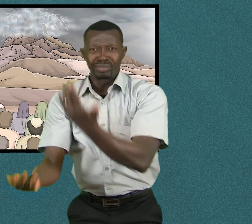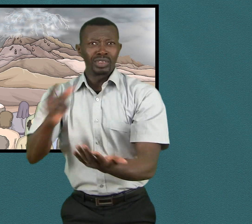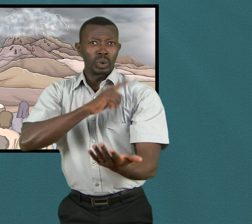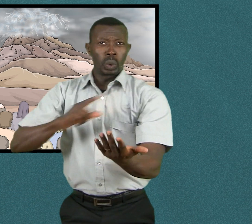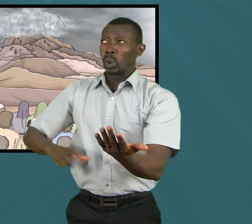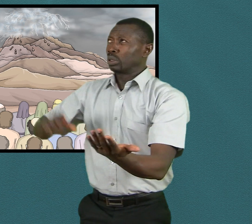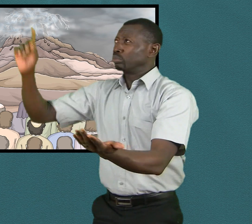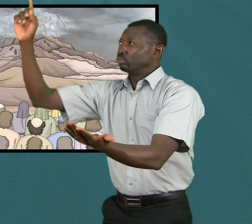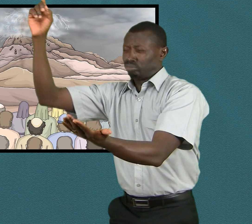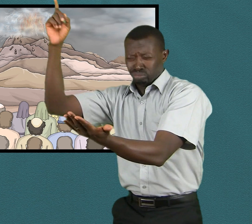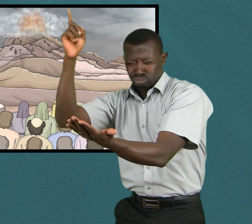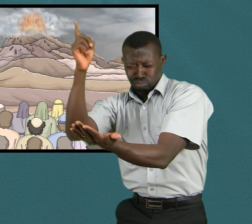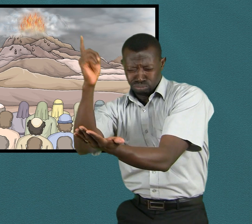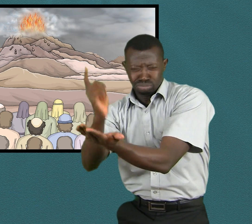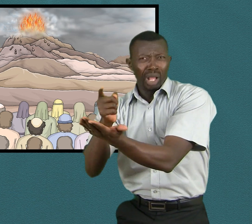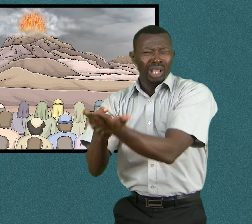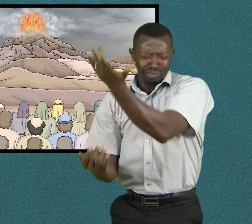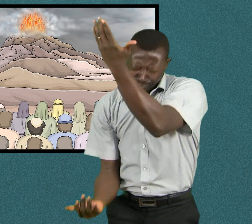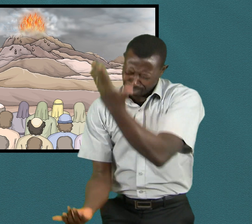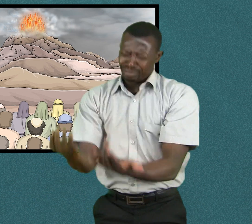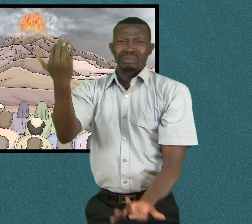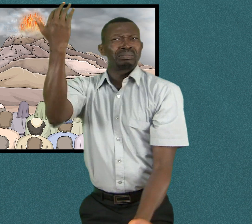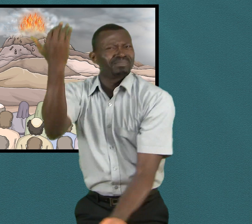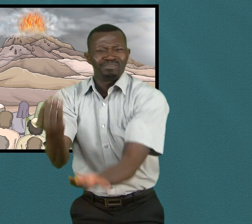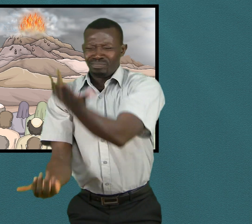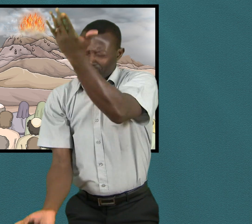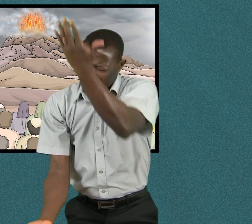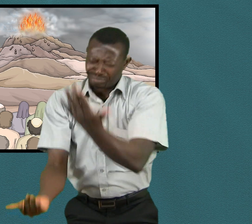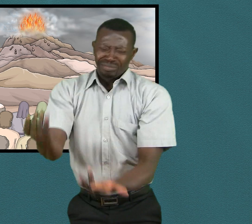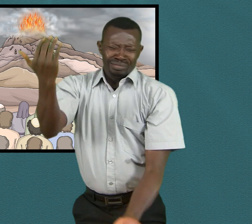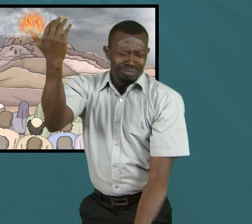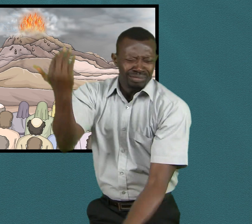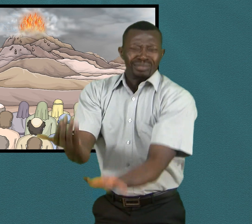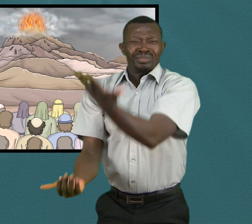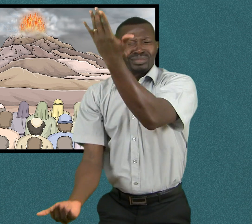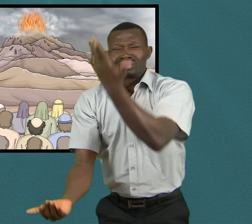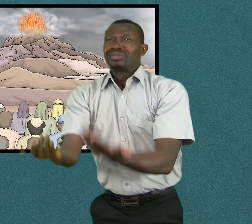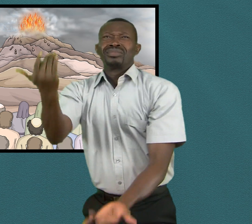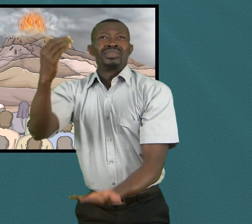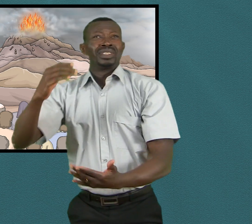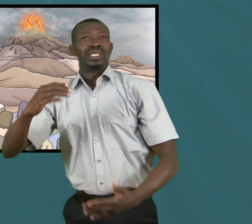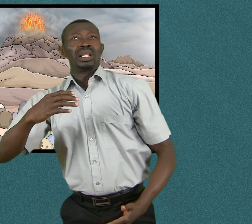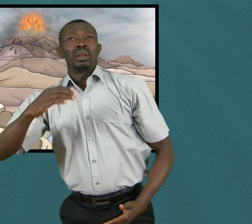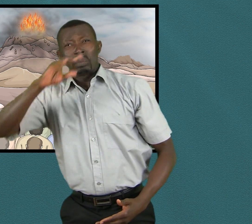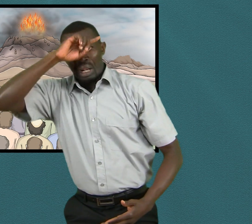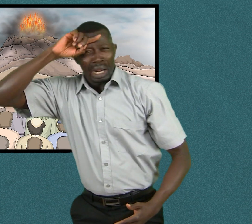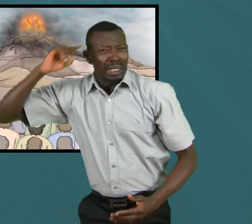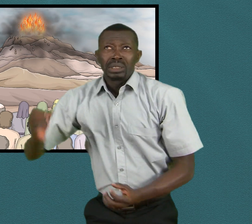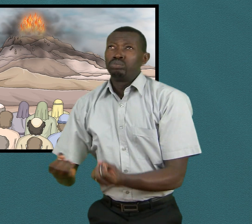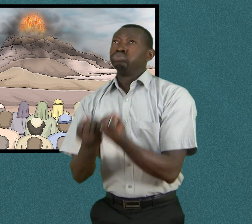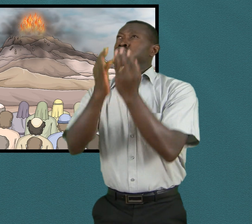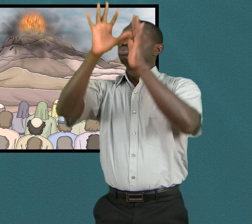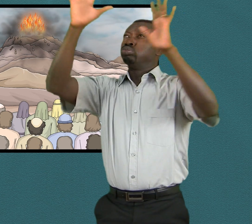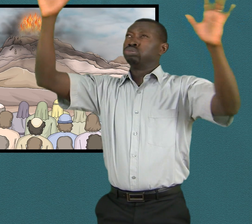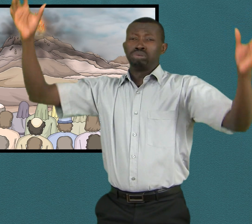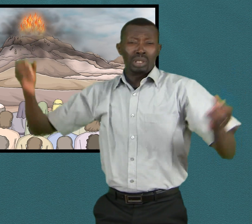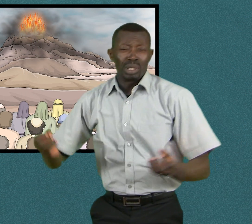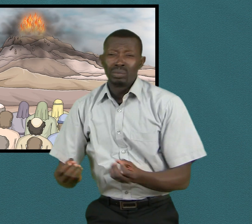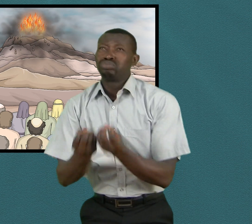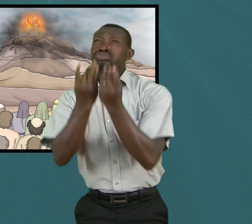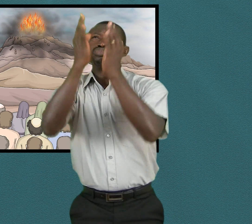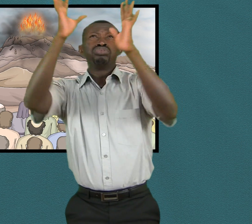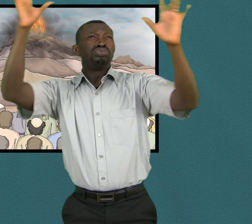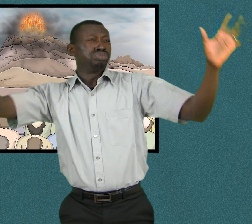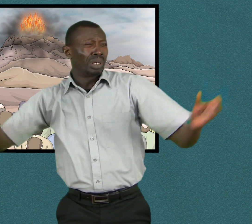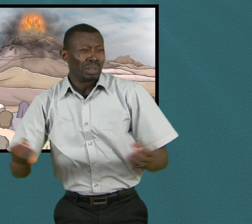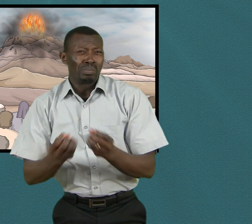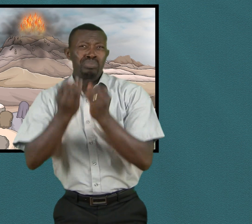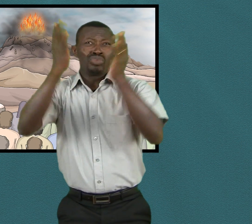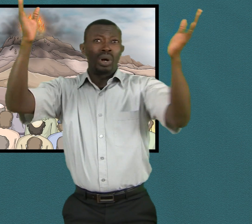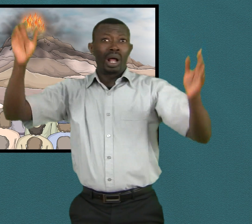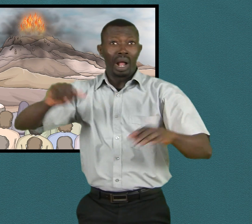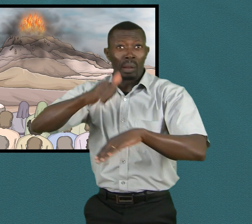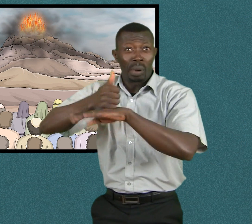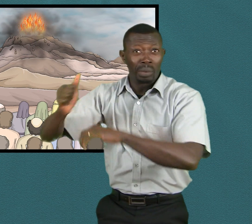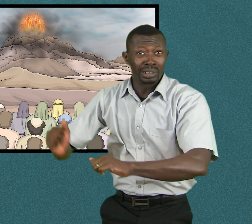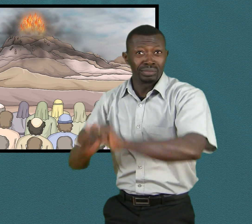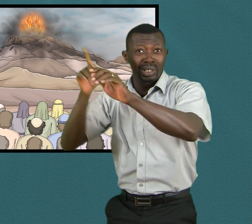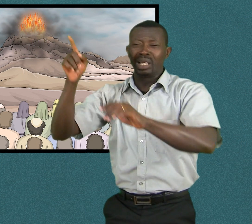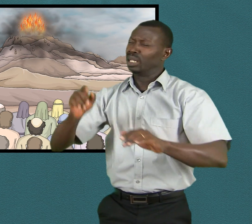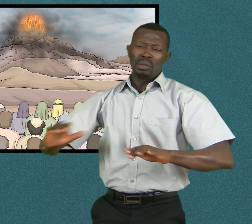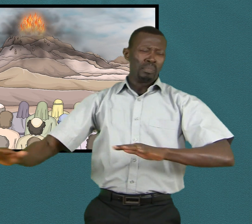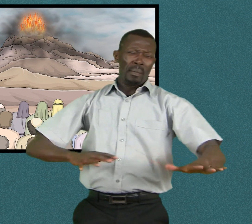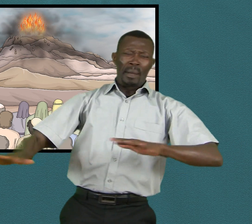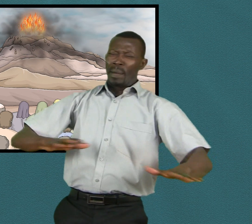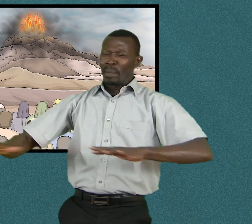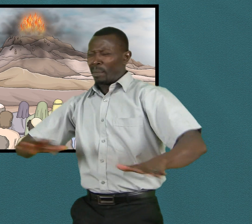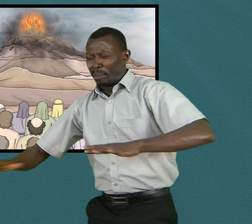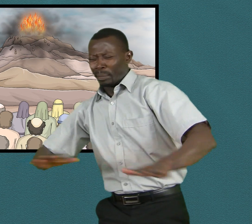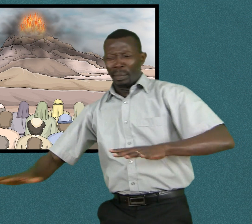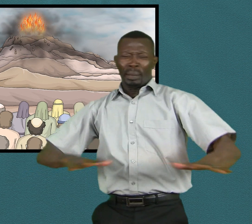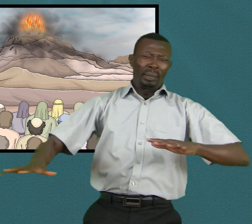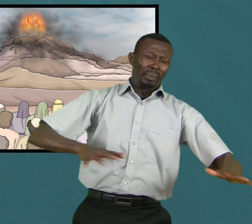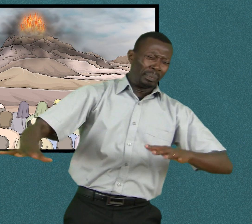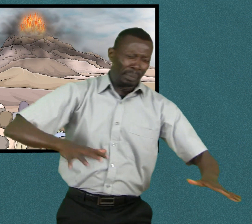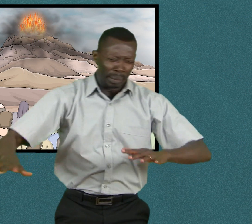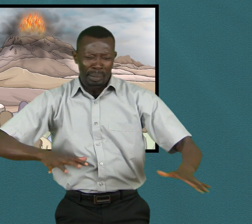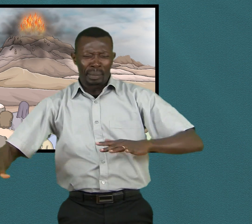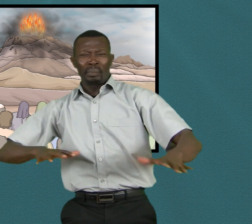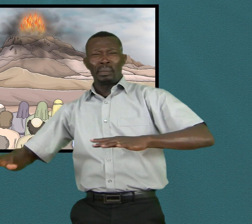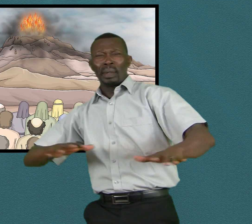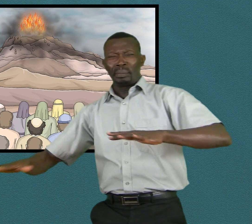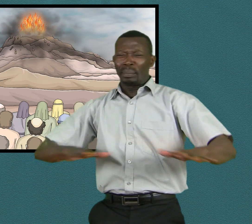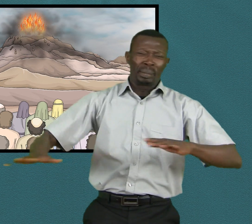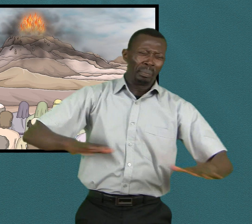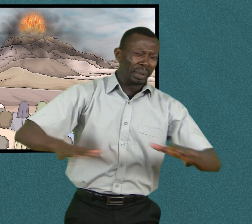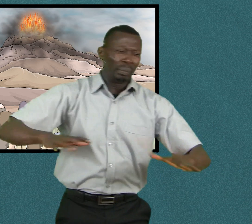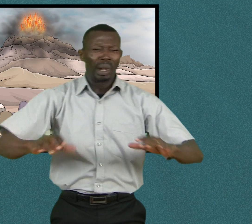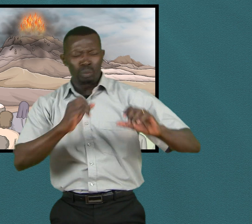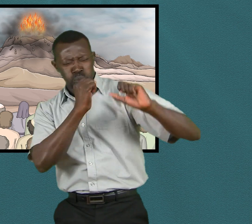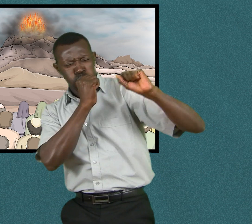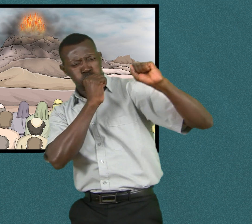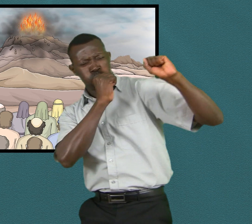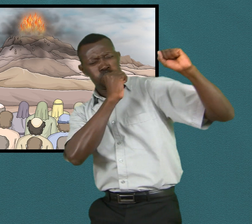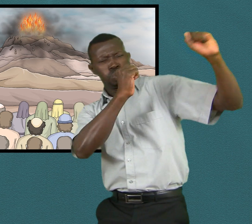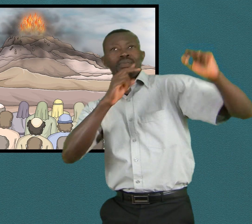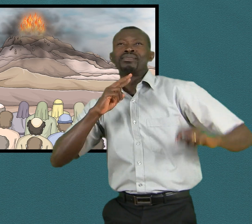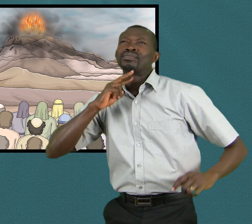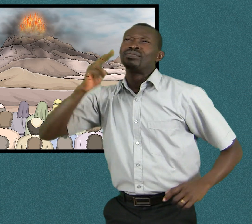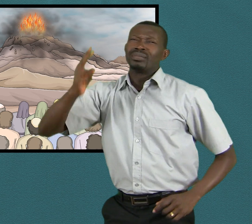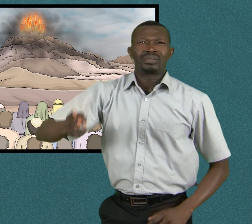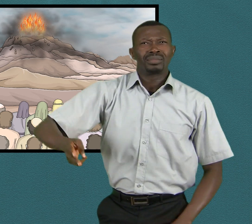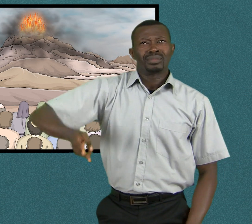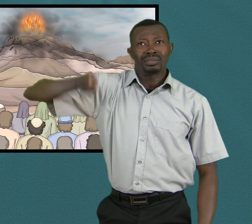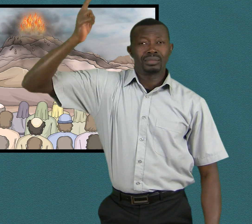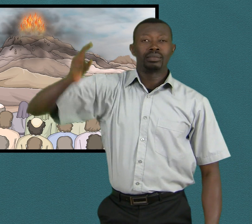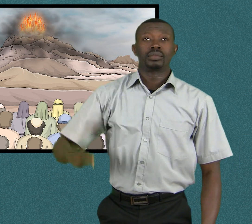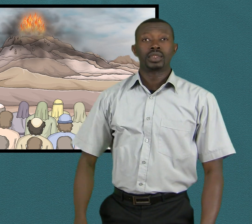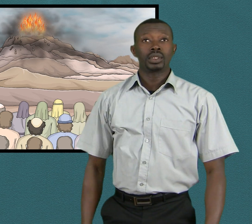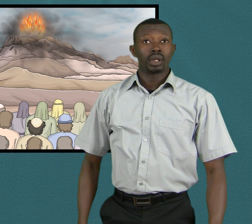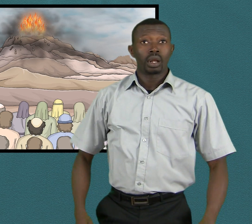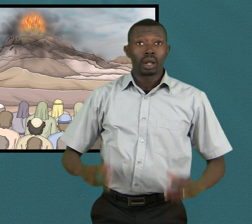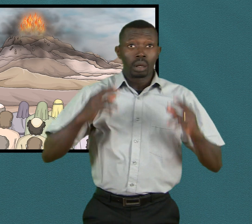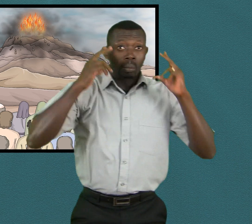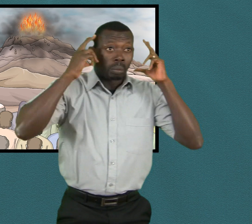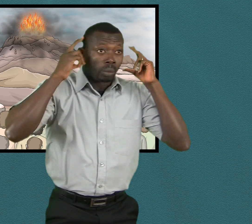And the smoke rose like the smoke of a furnace, and the whole mountain quaked violently.